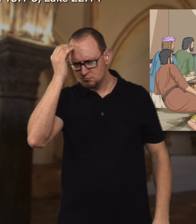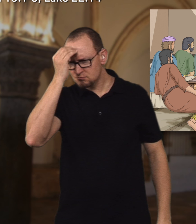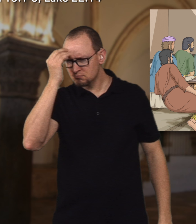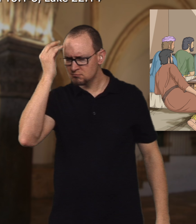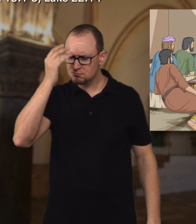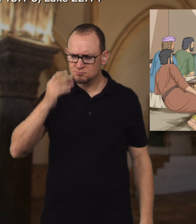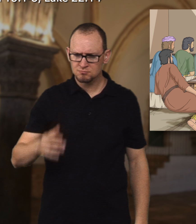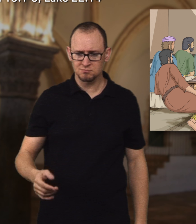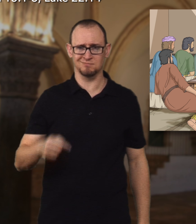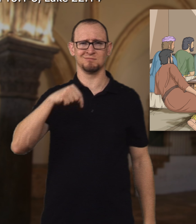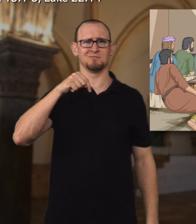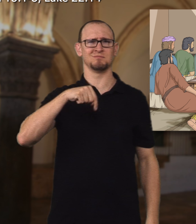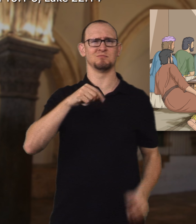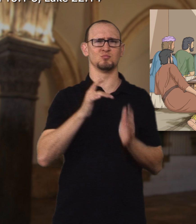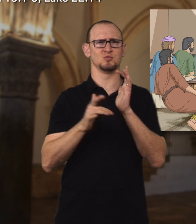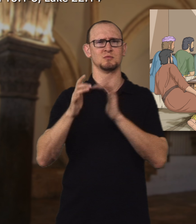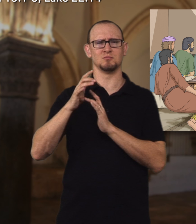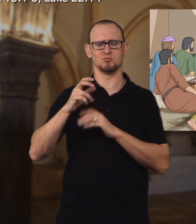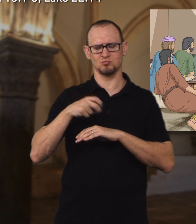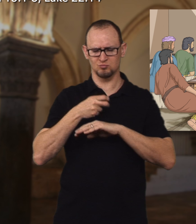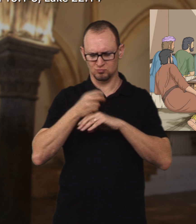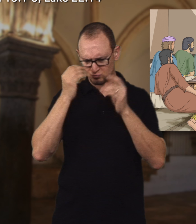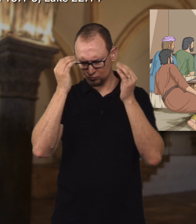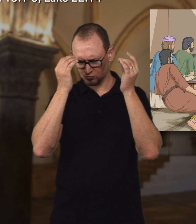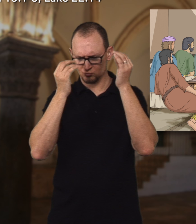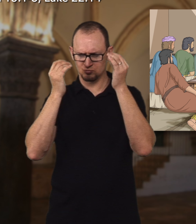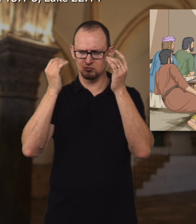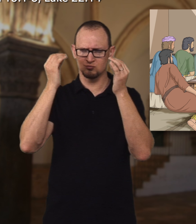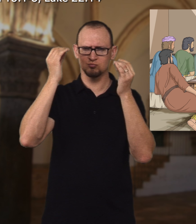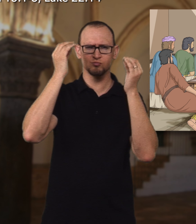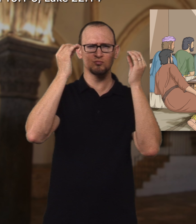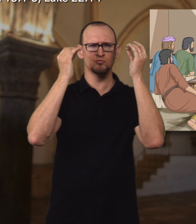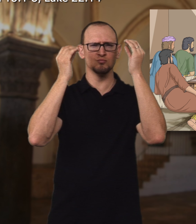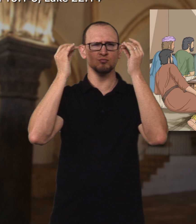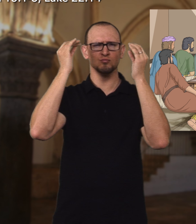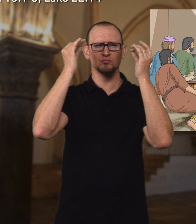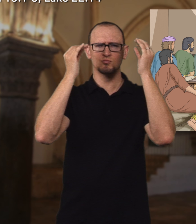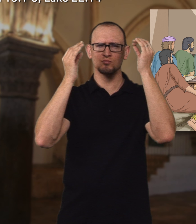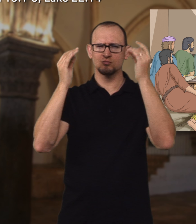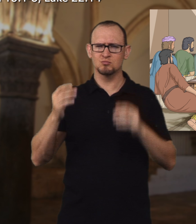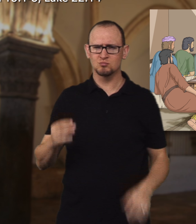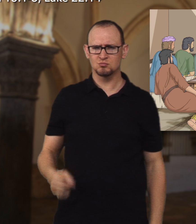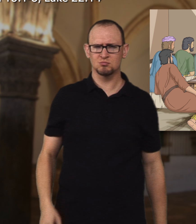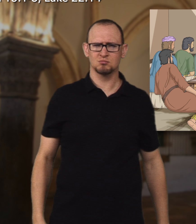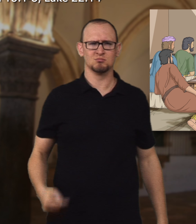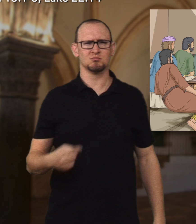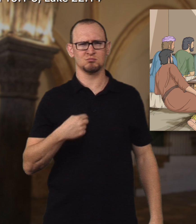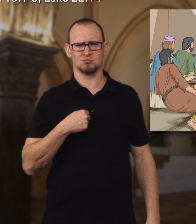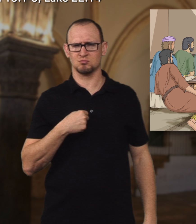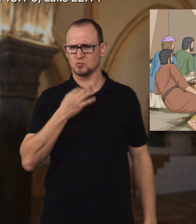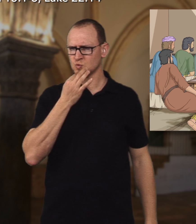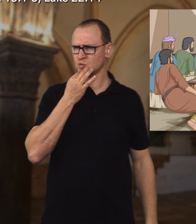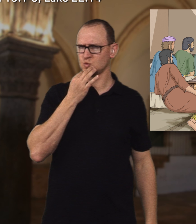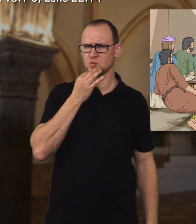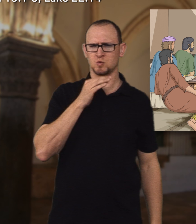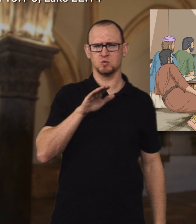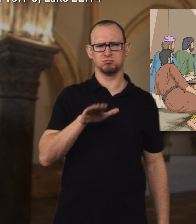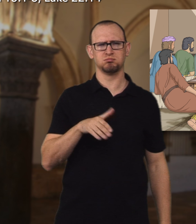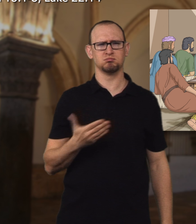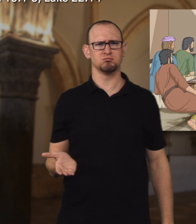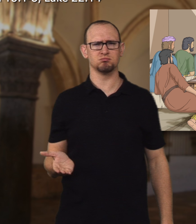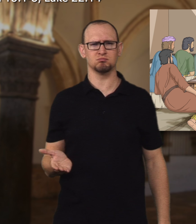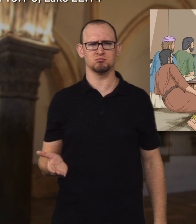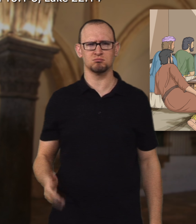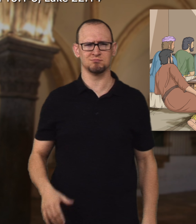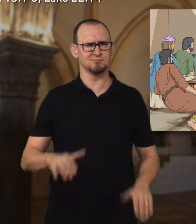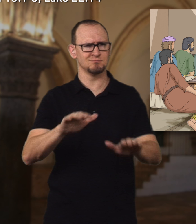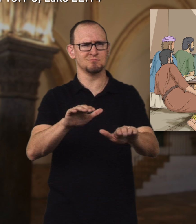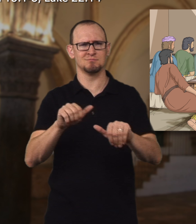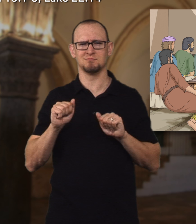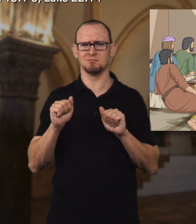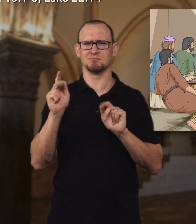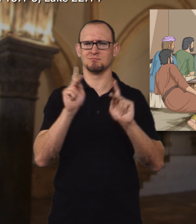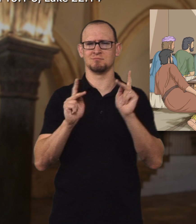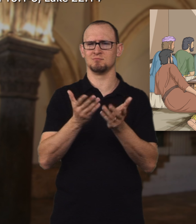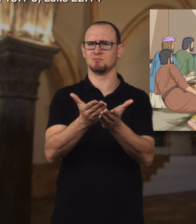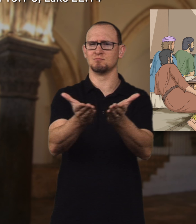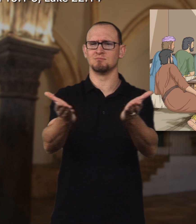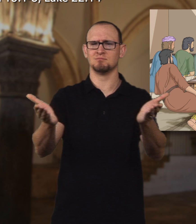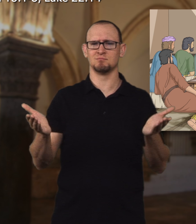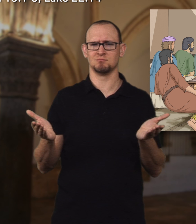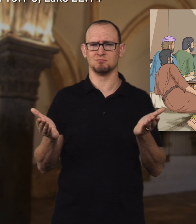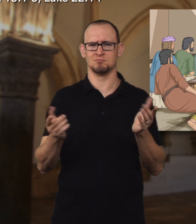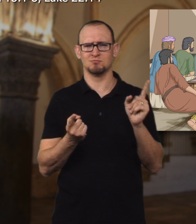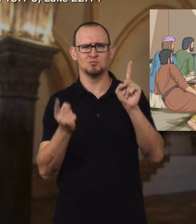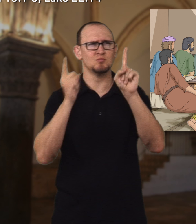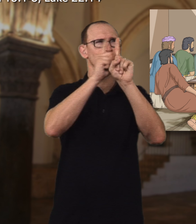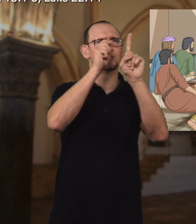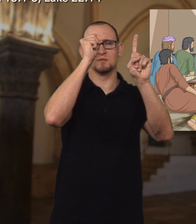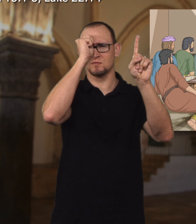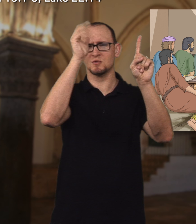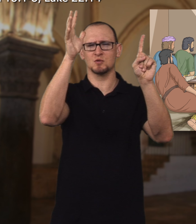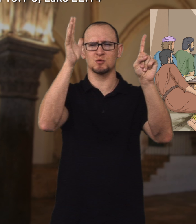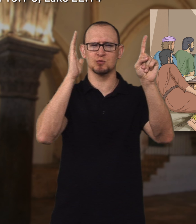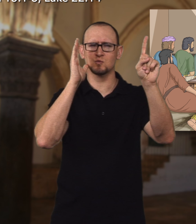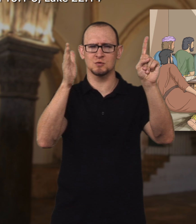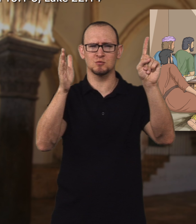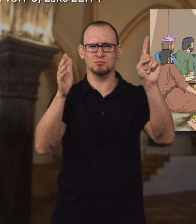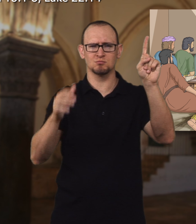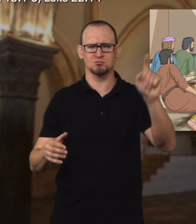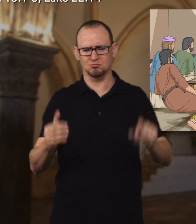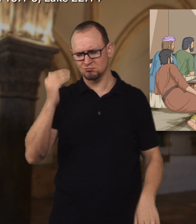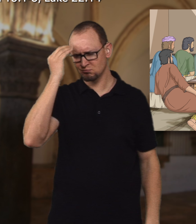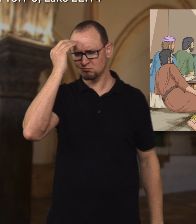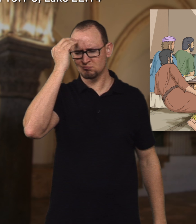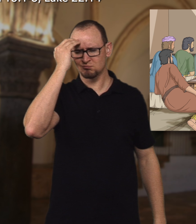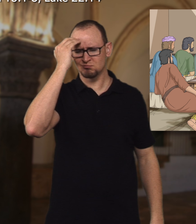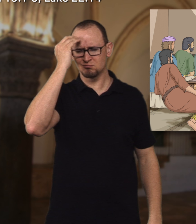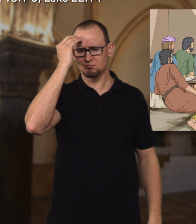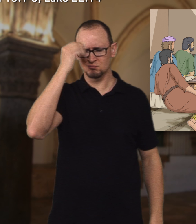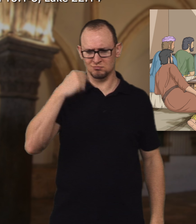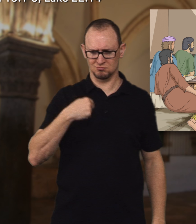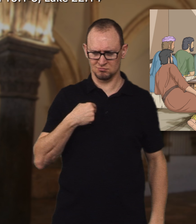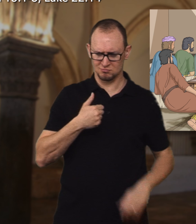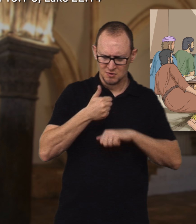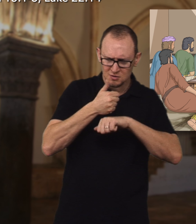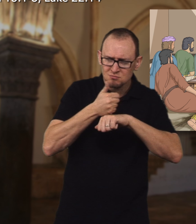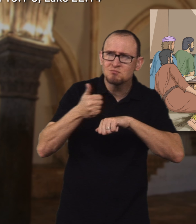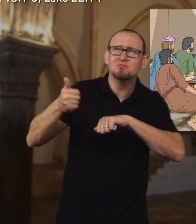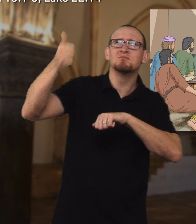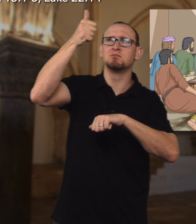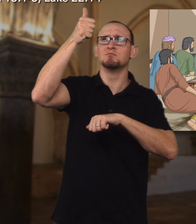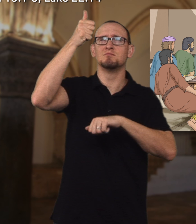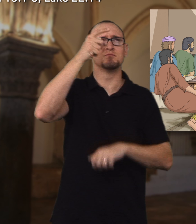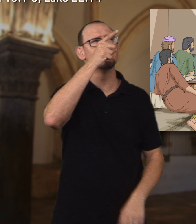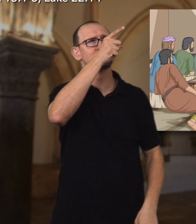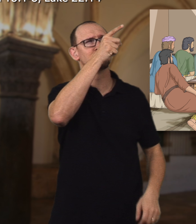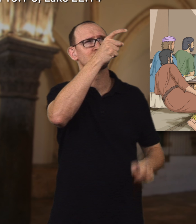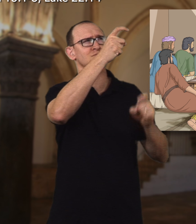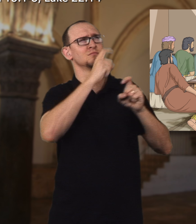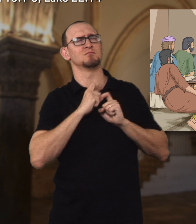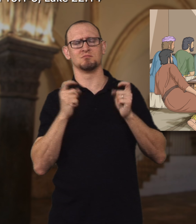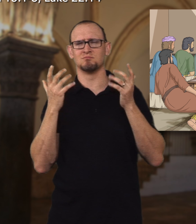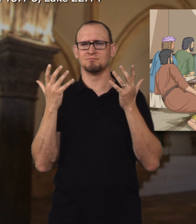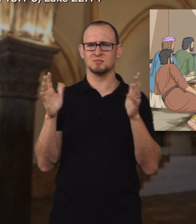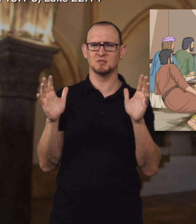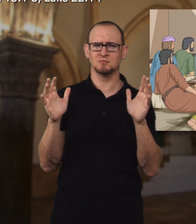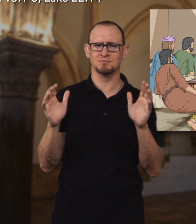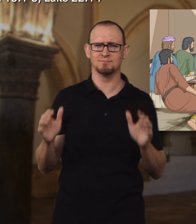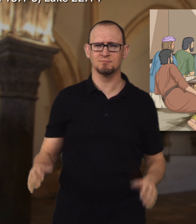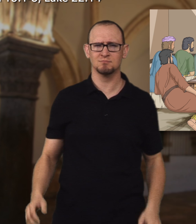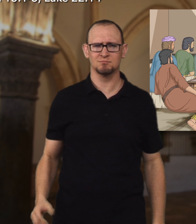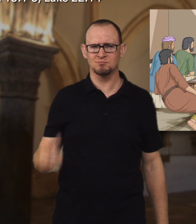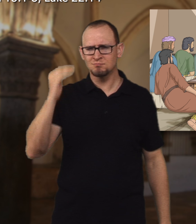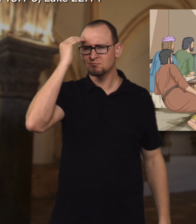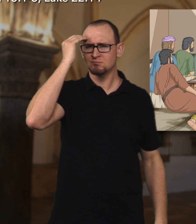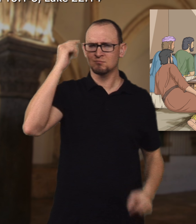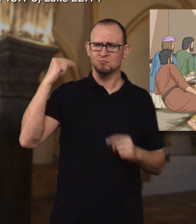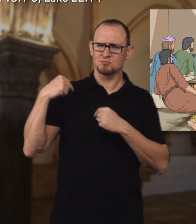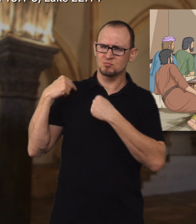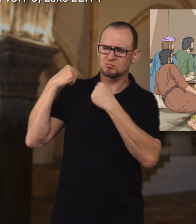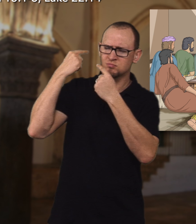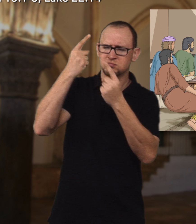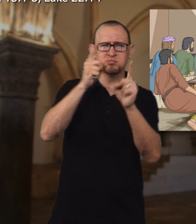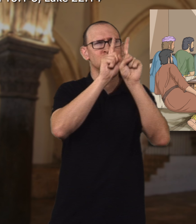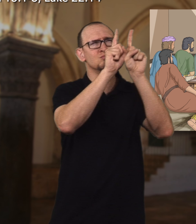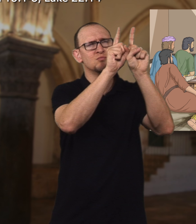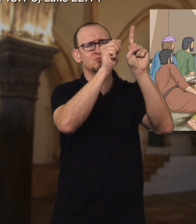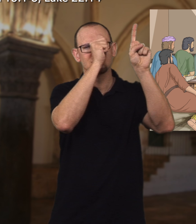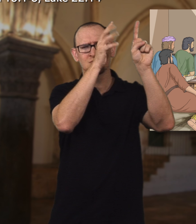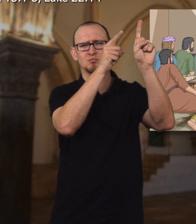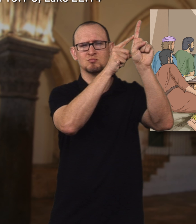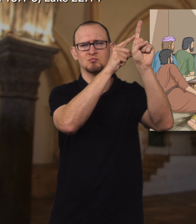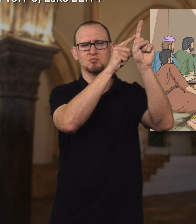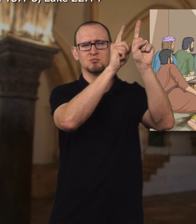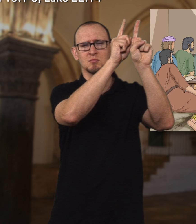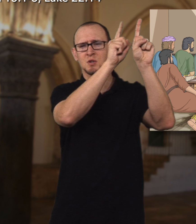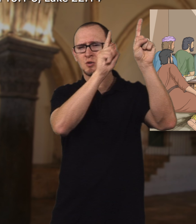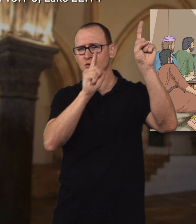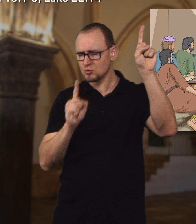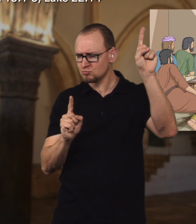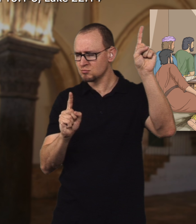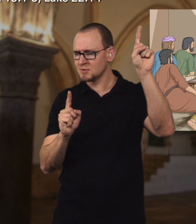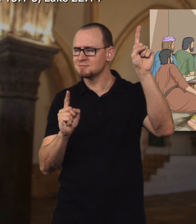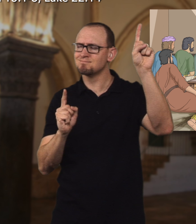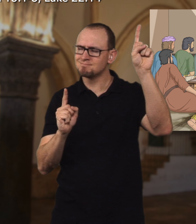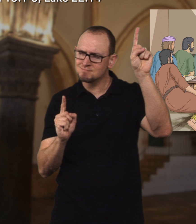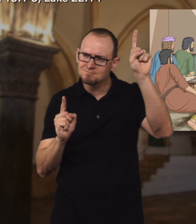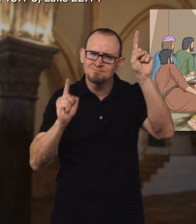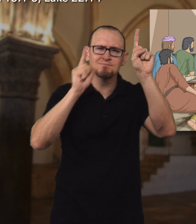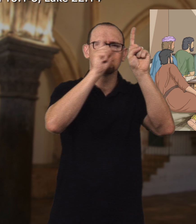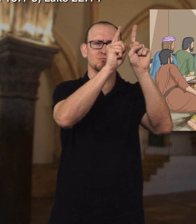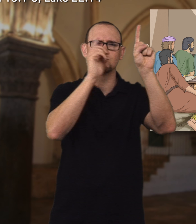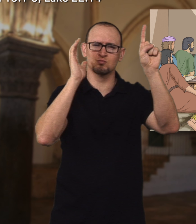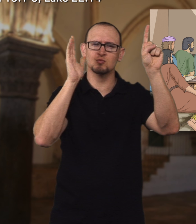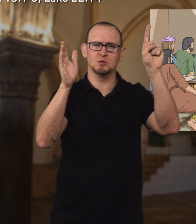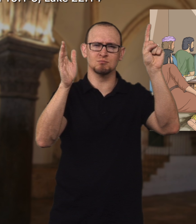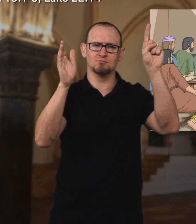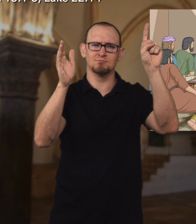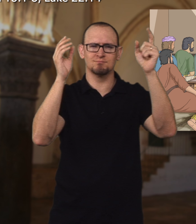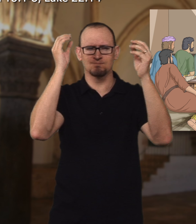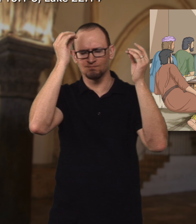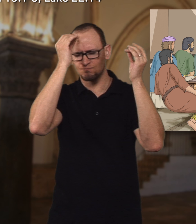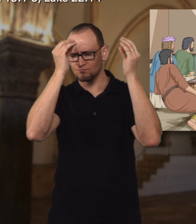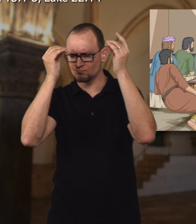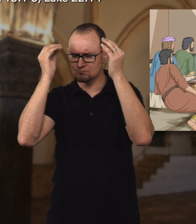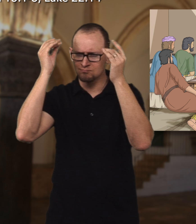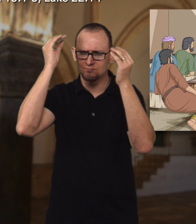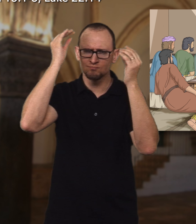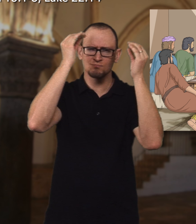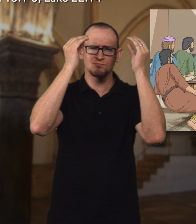The evening meal was underway, and the devil had already put into the heart of Judas, the son of Simon Iscariot, to betray Jesus.